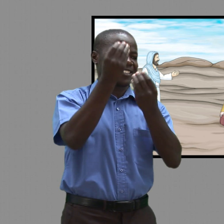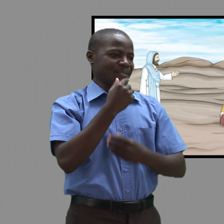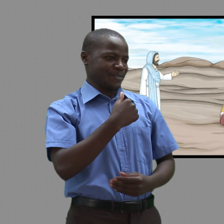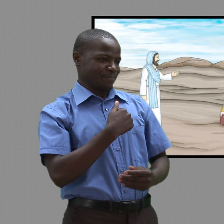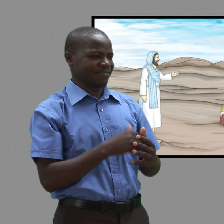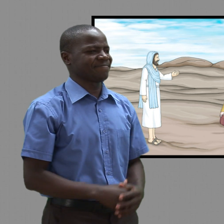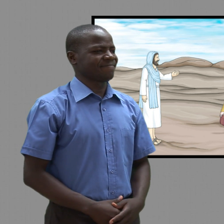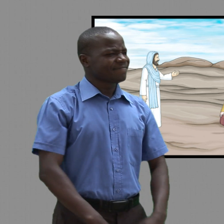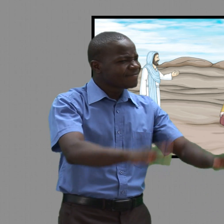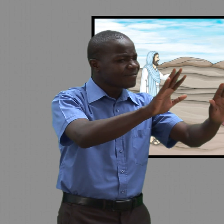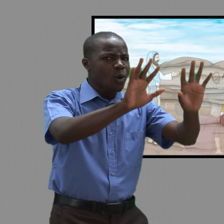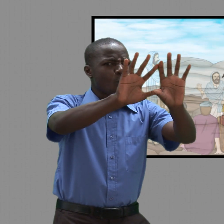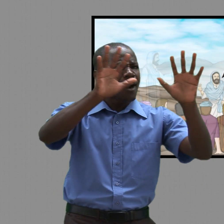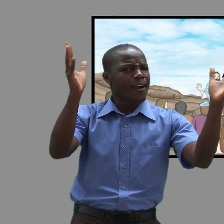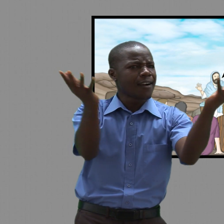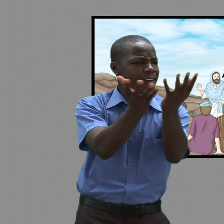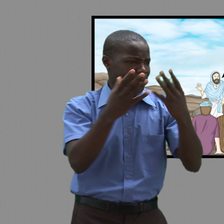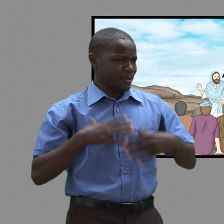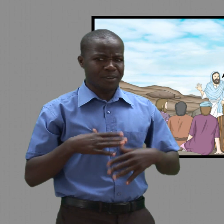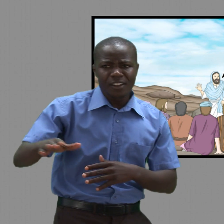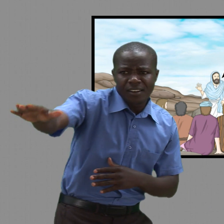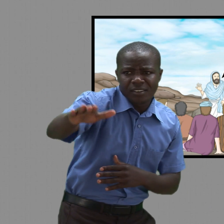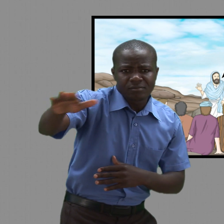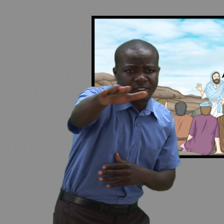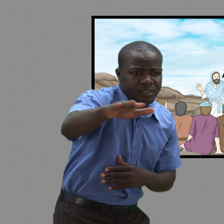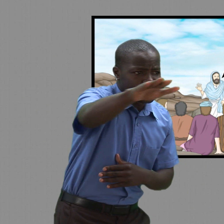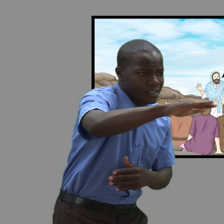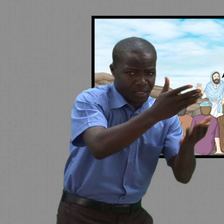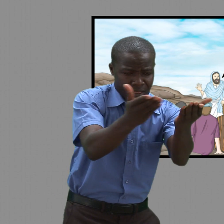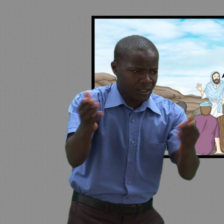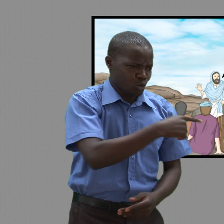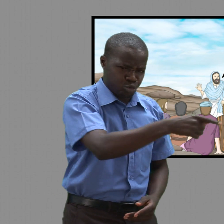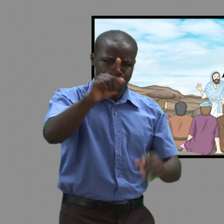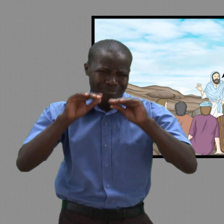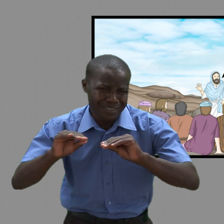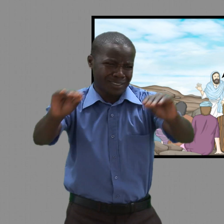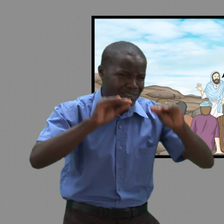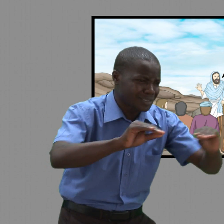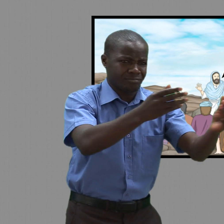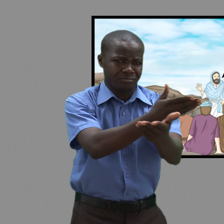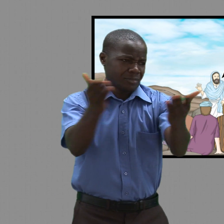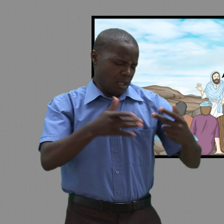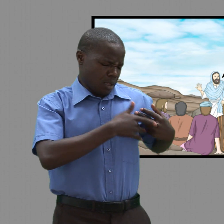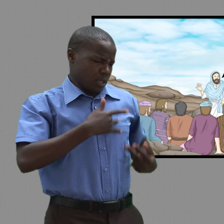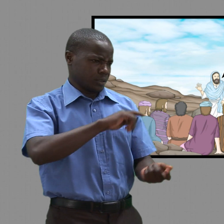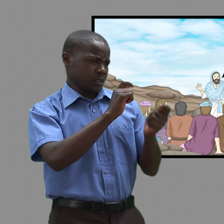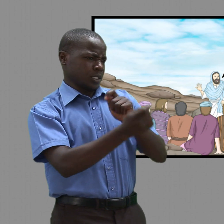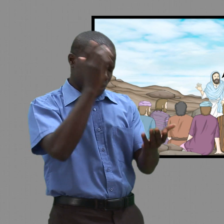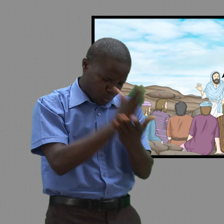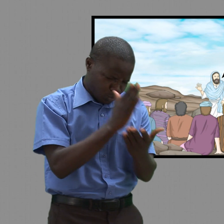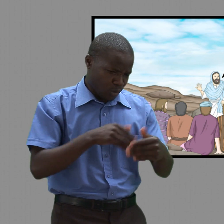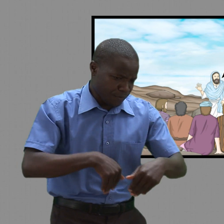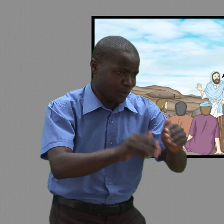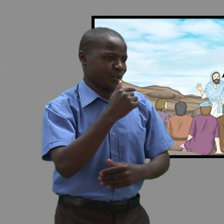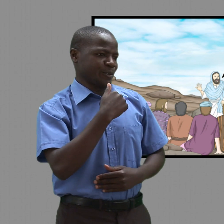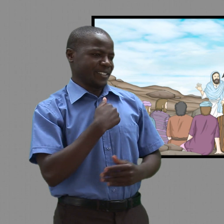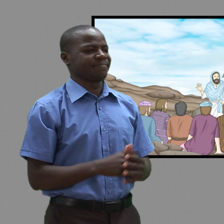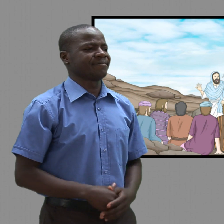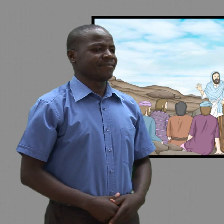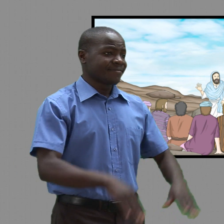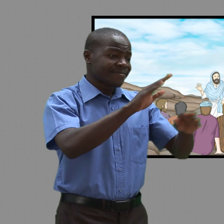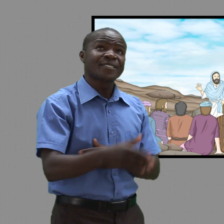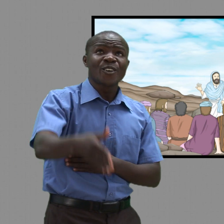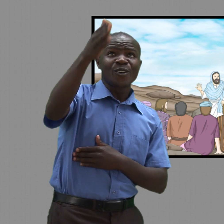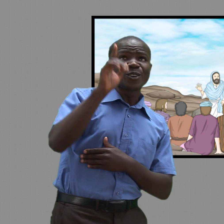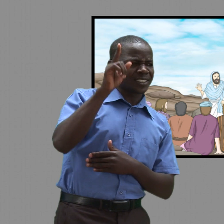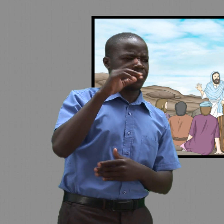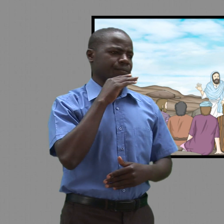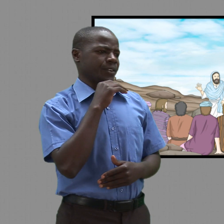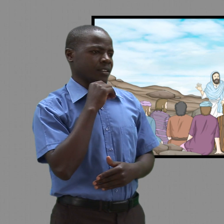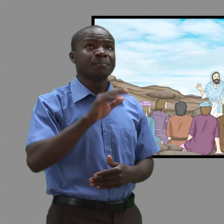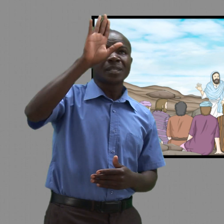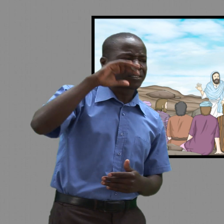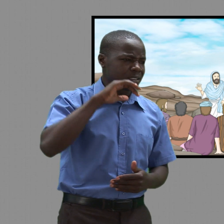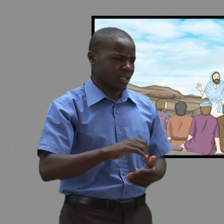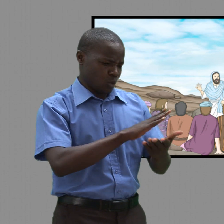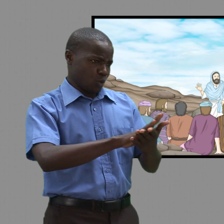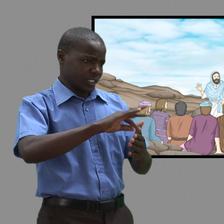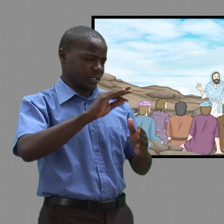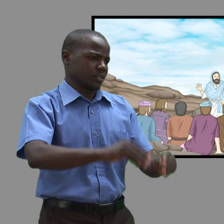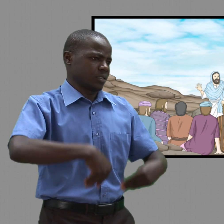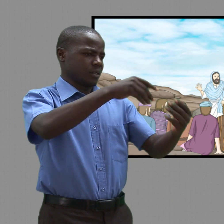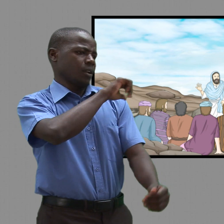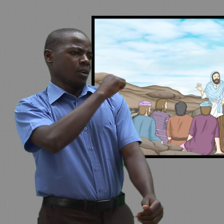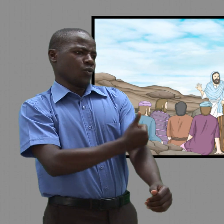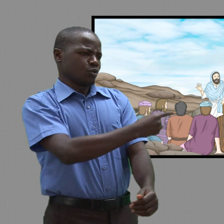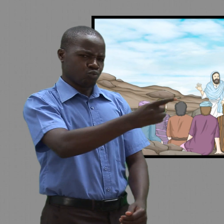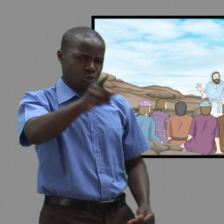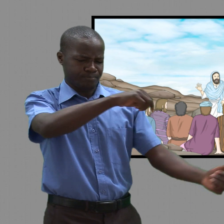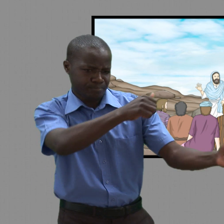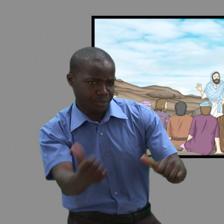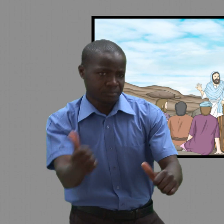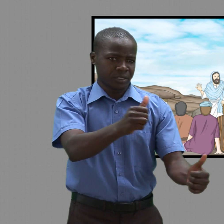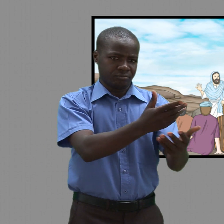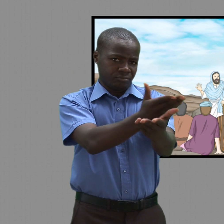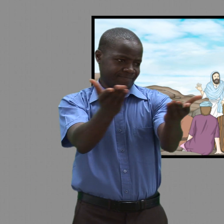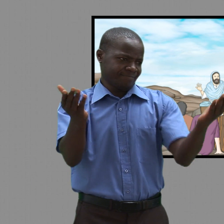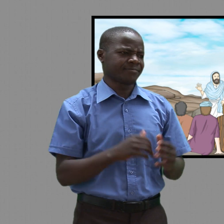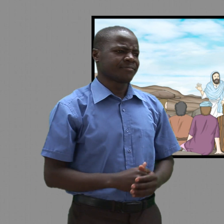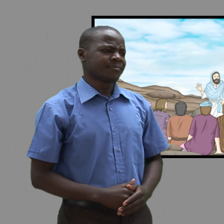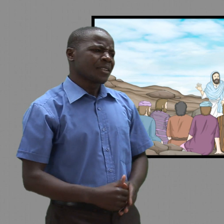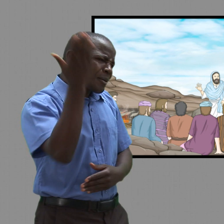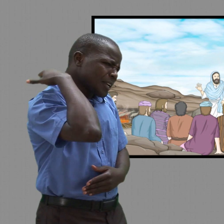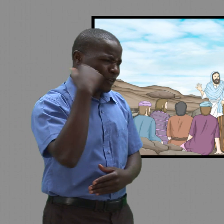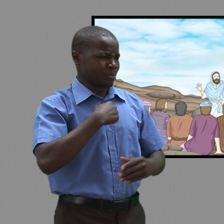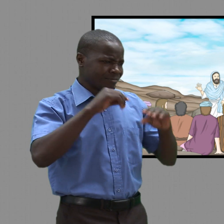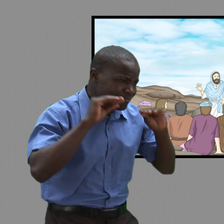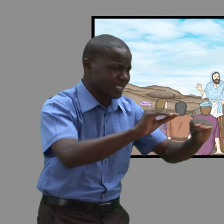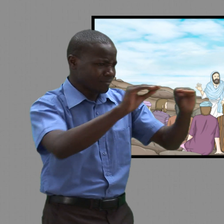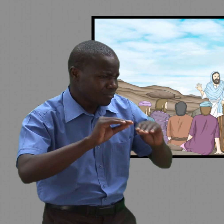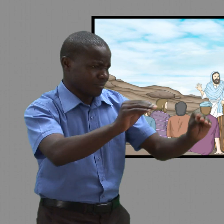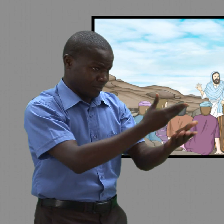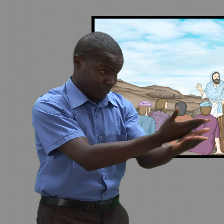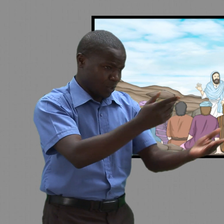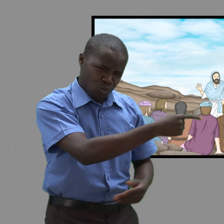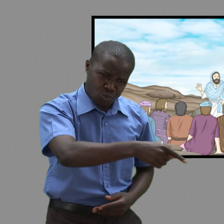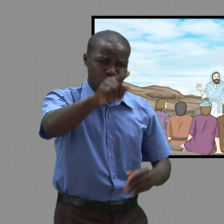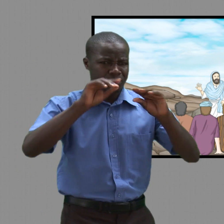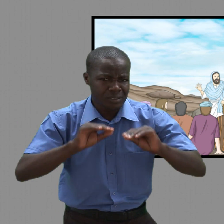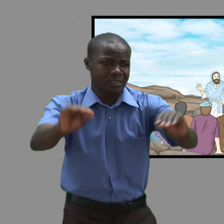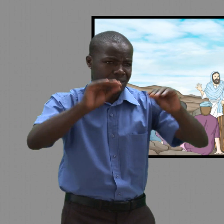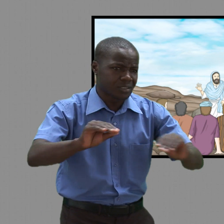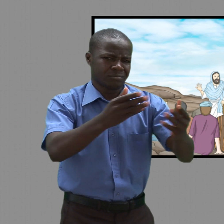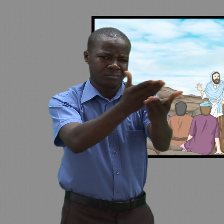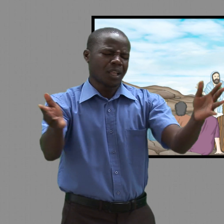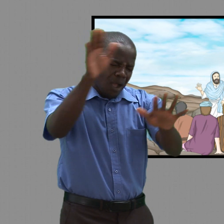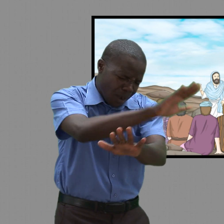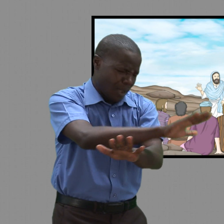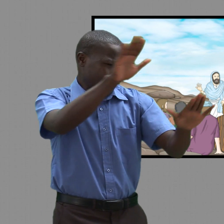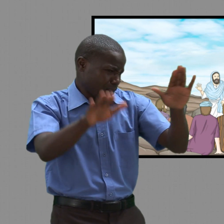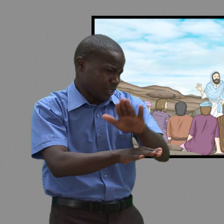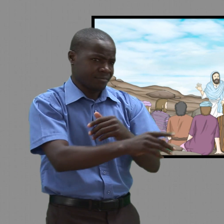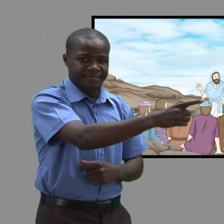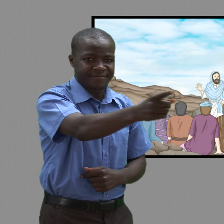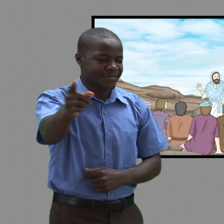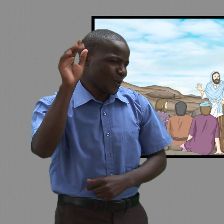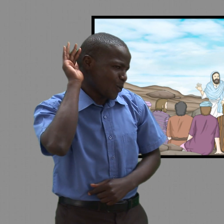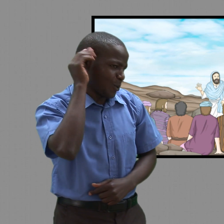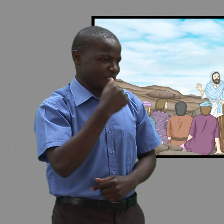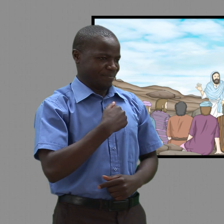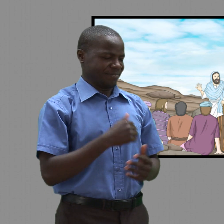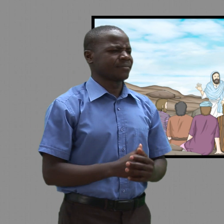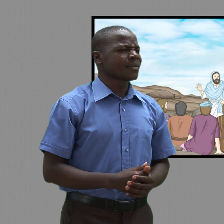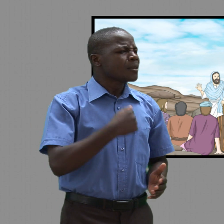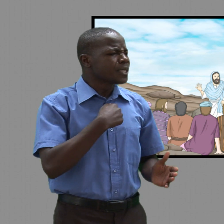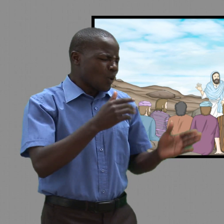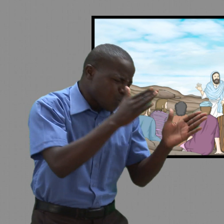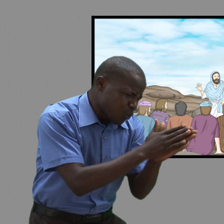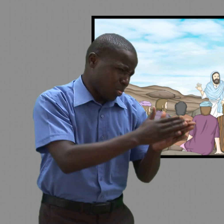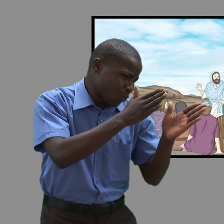Therefore go and make disciples of all nations, baptizing them in the name of the Father, and of the Son, and of the Holy Spirit, and teaching them to obey all that I have commanded you.